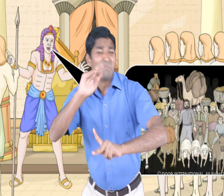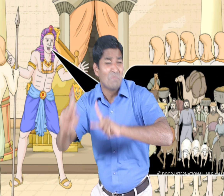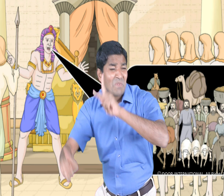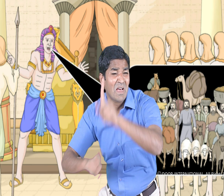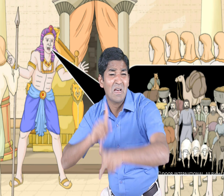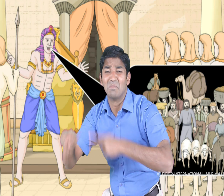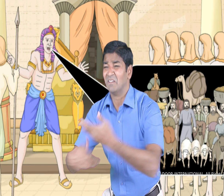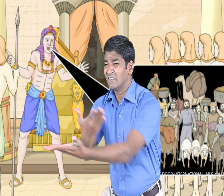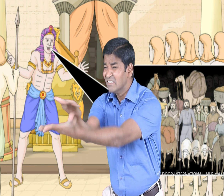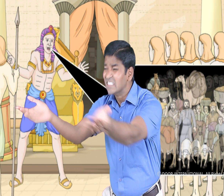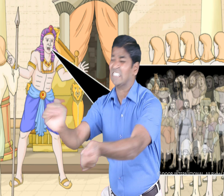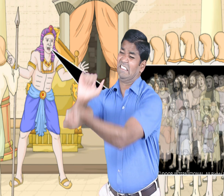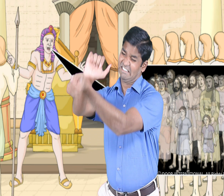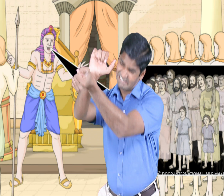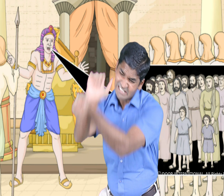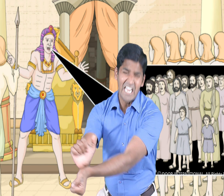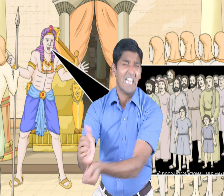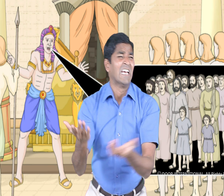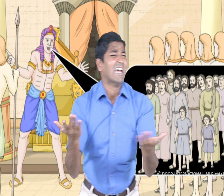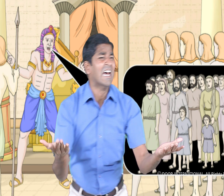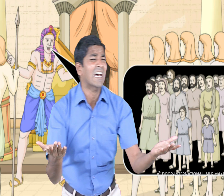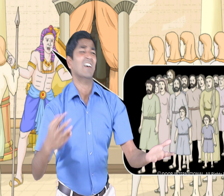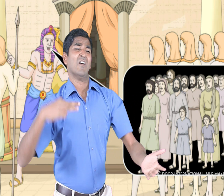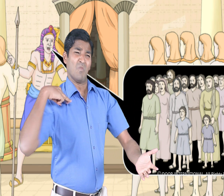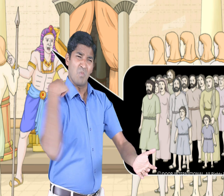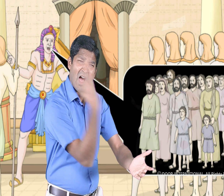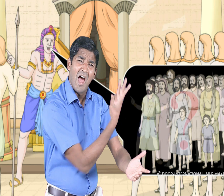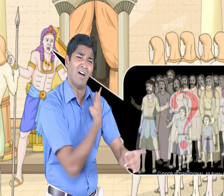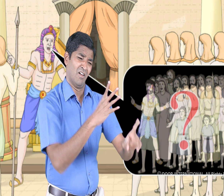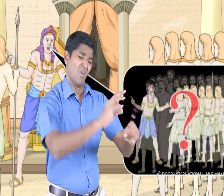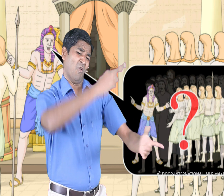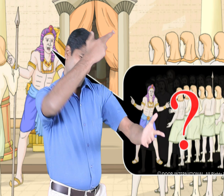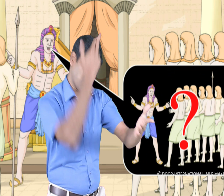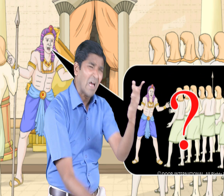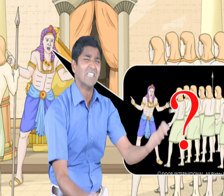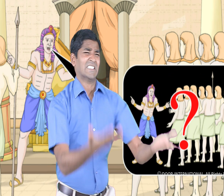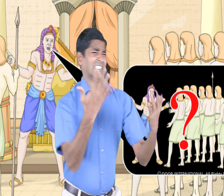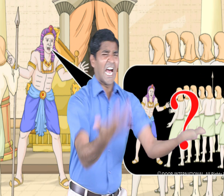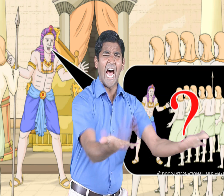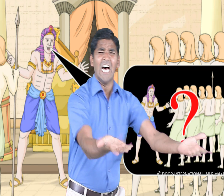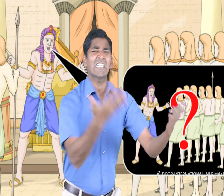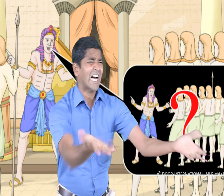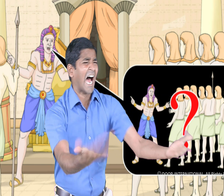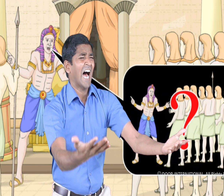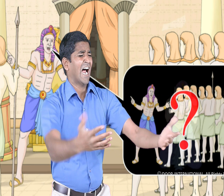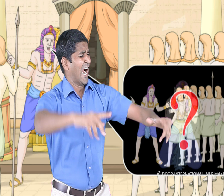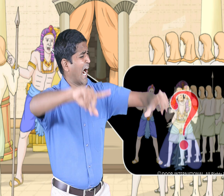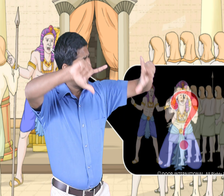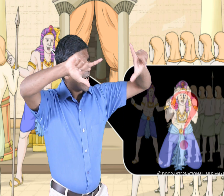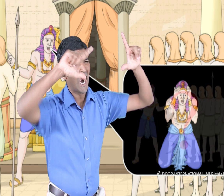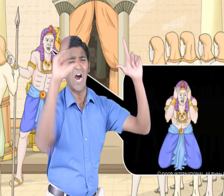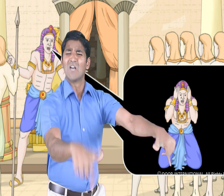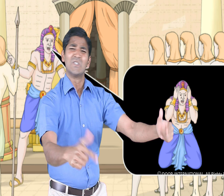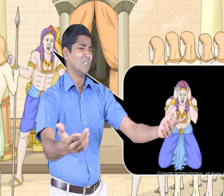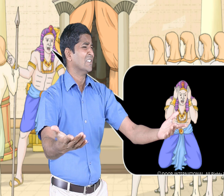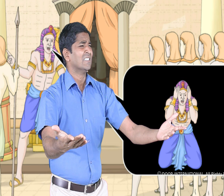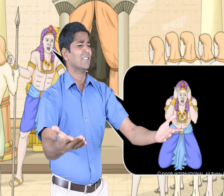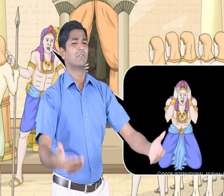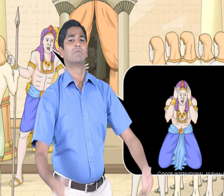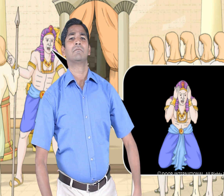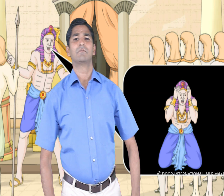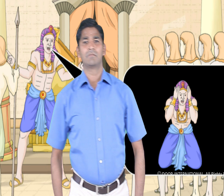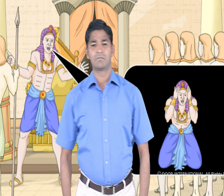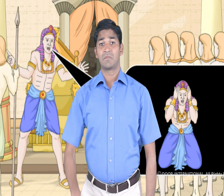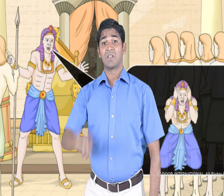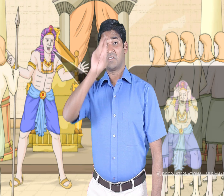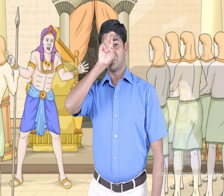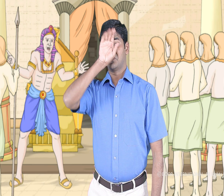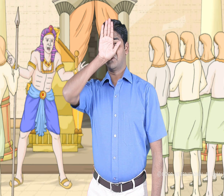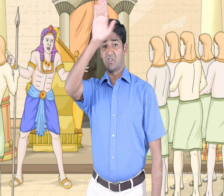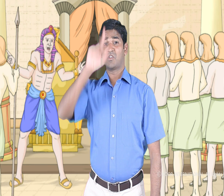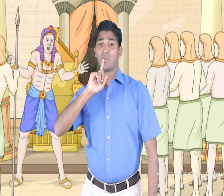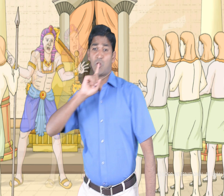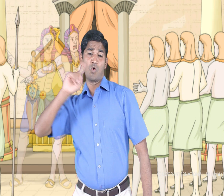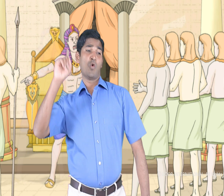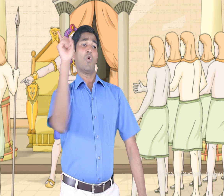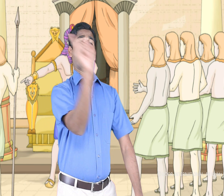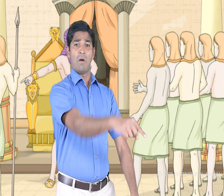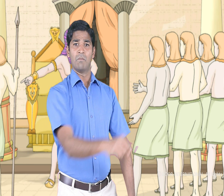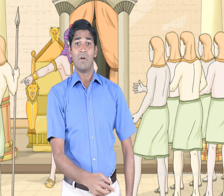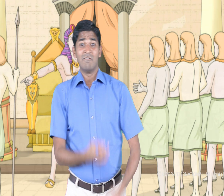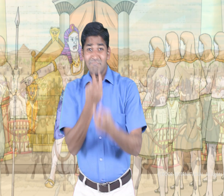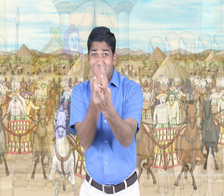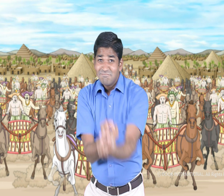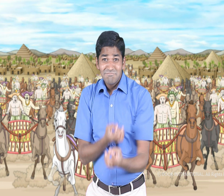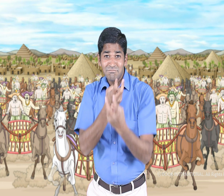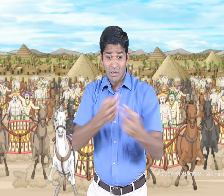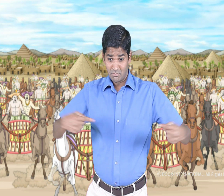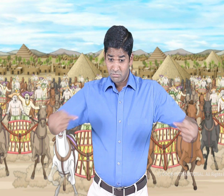We have released Israel from serving us.”